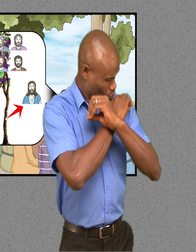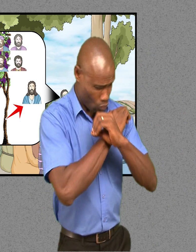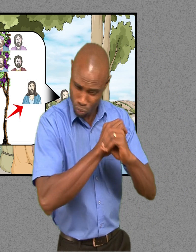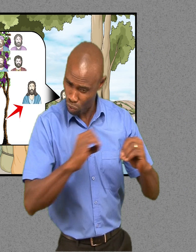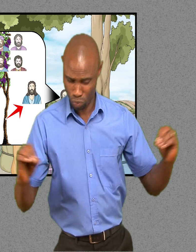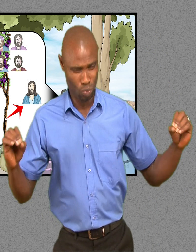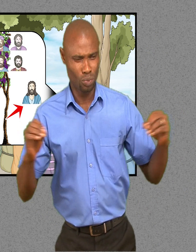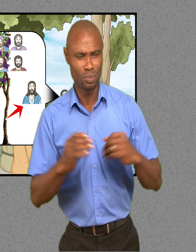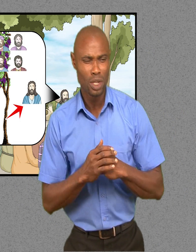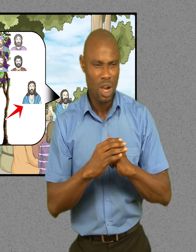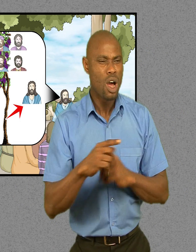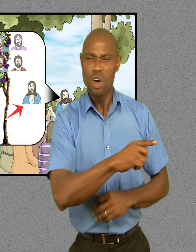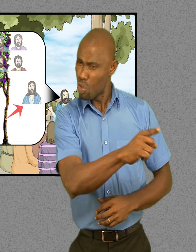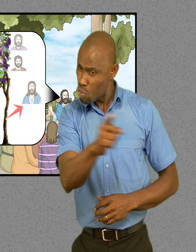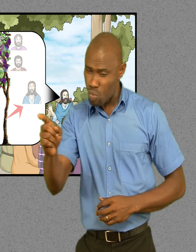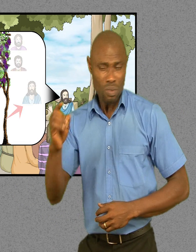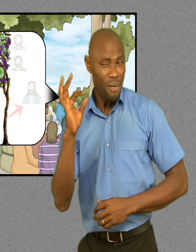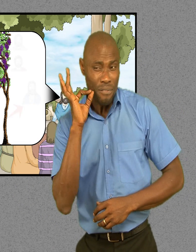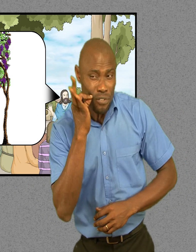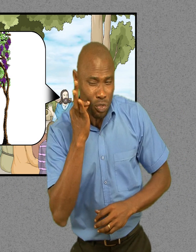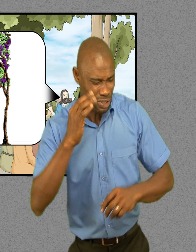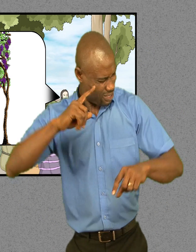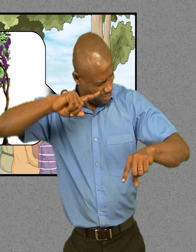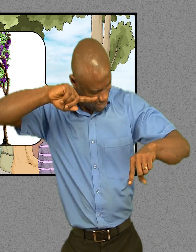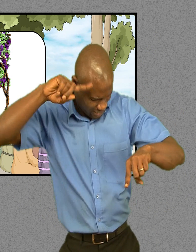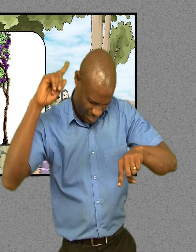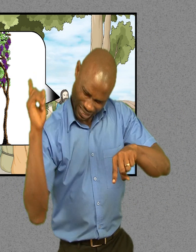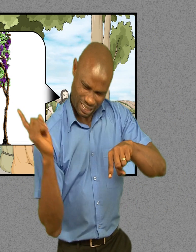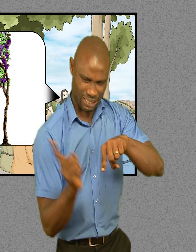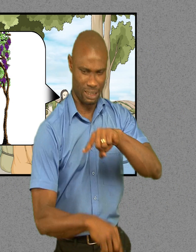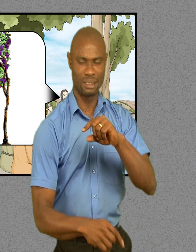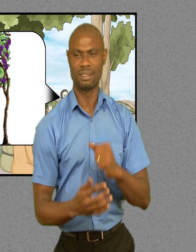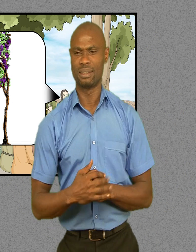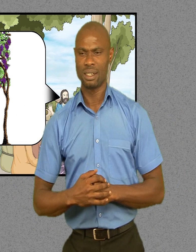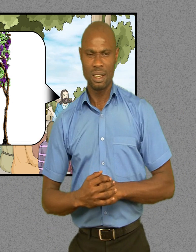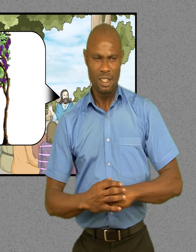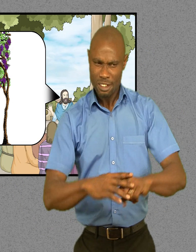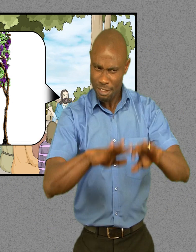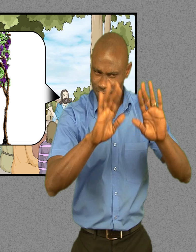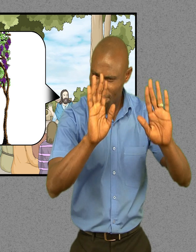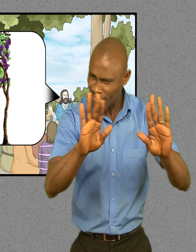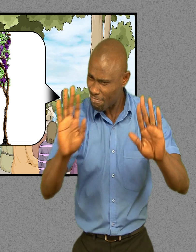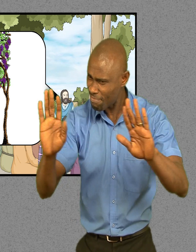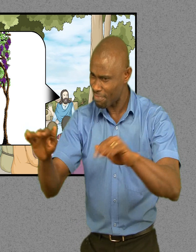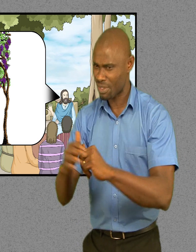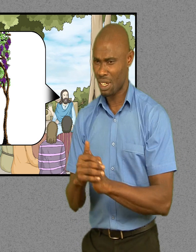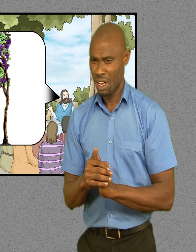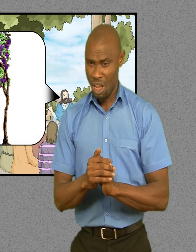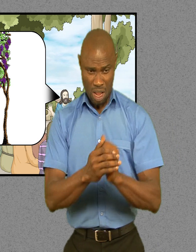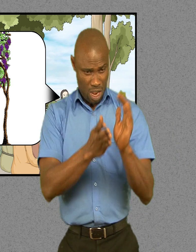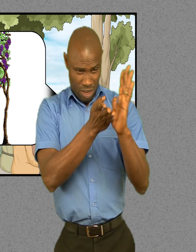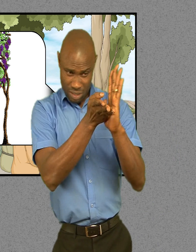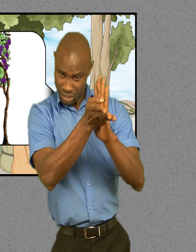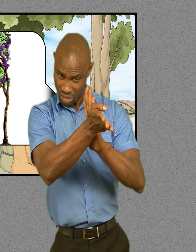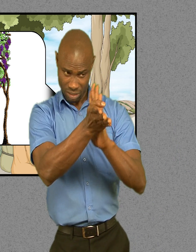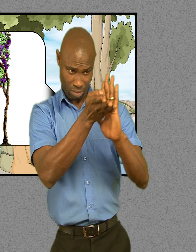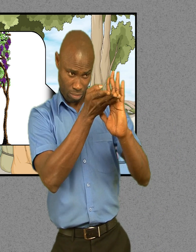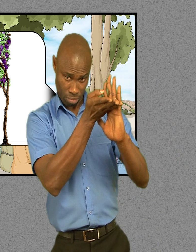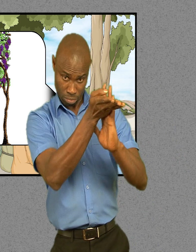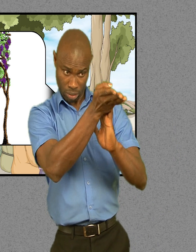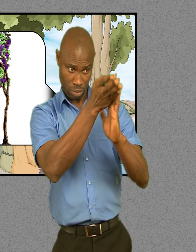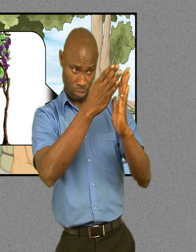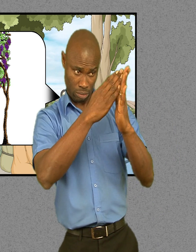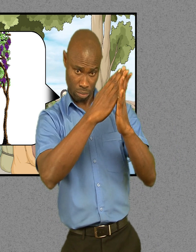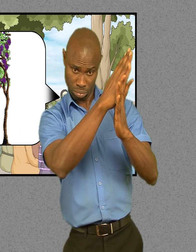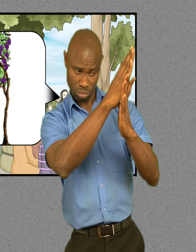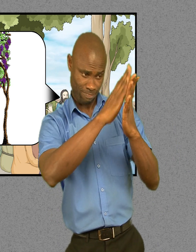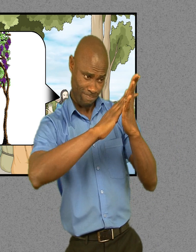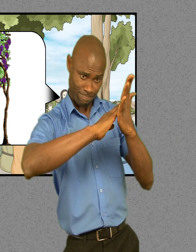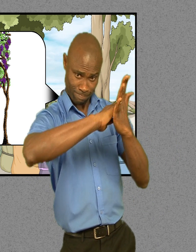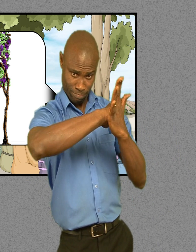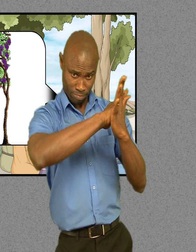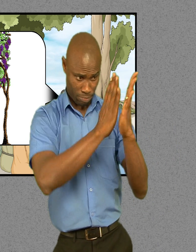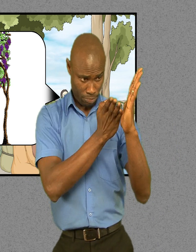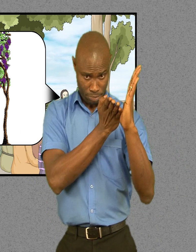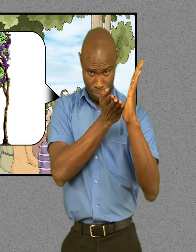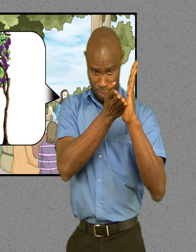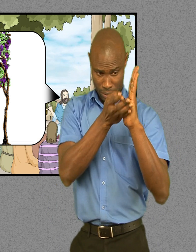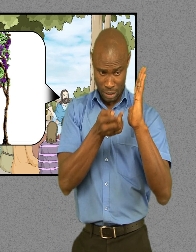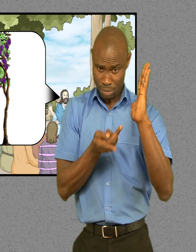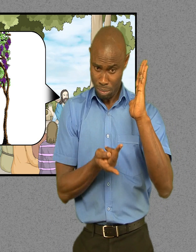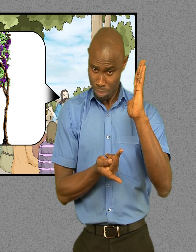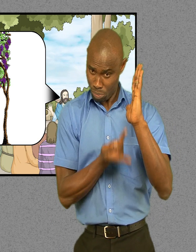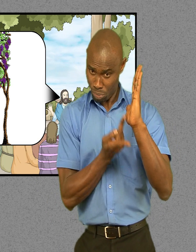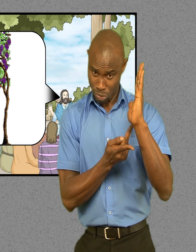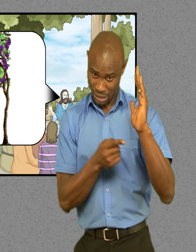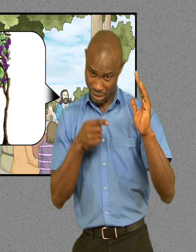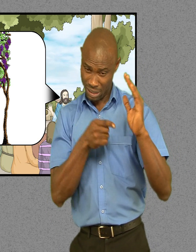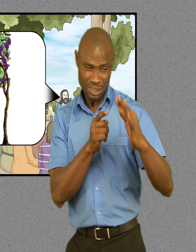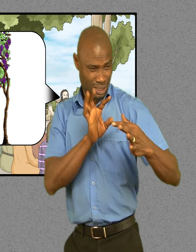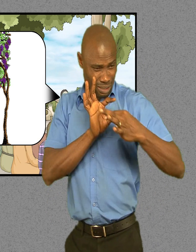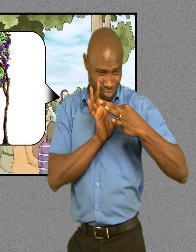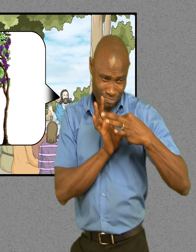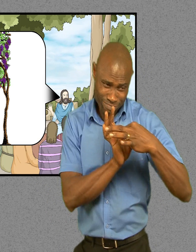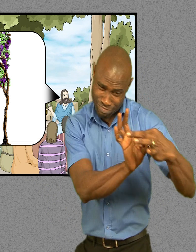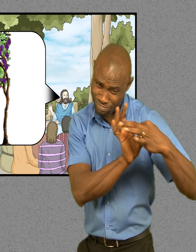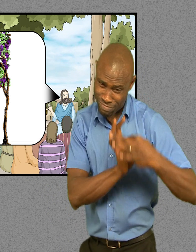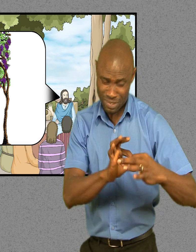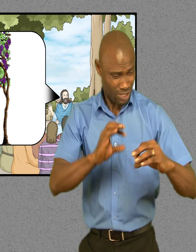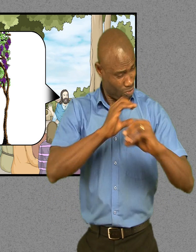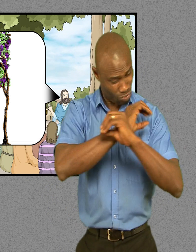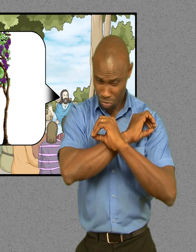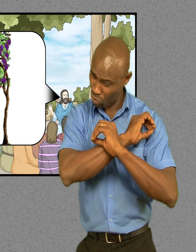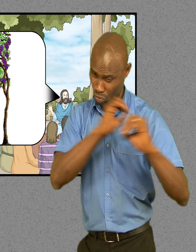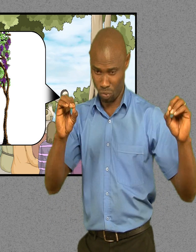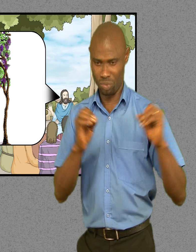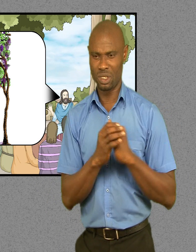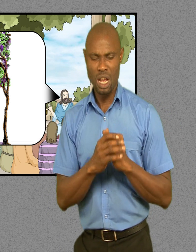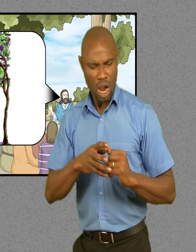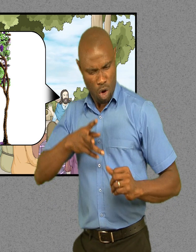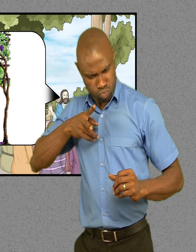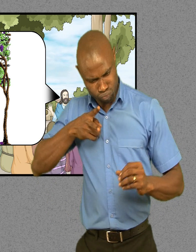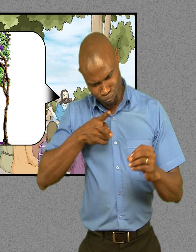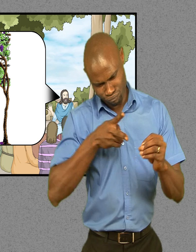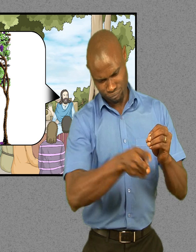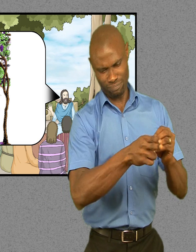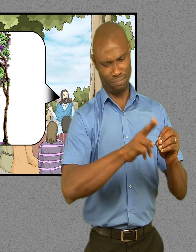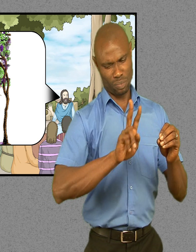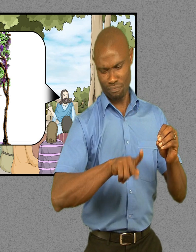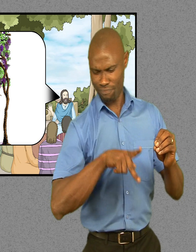For apart from Me you can do nothing.